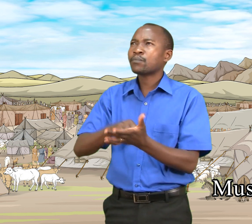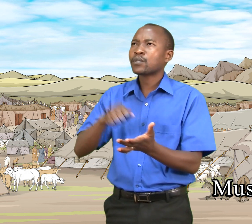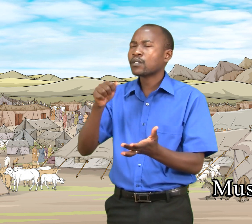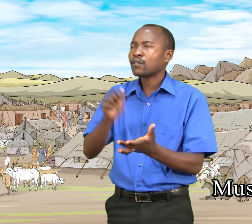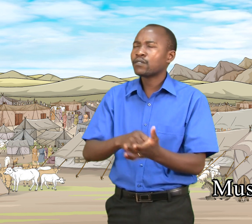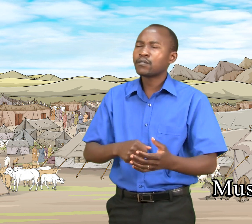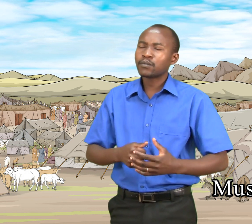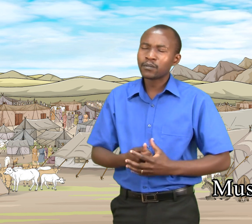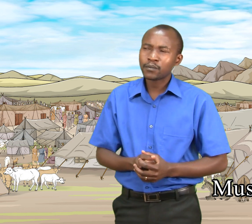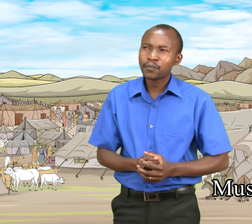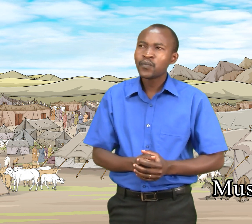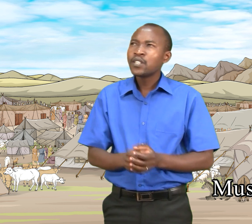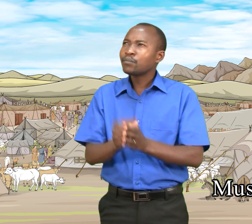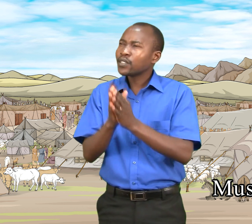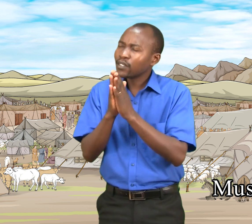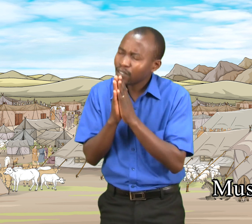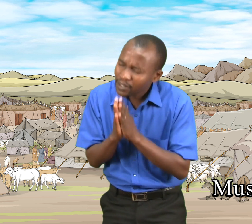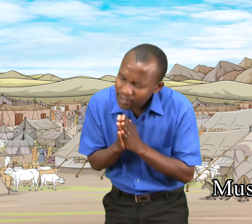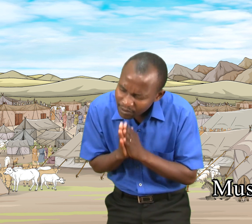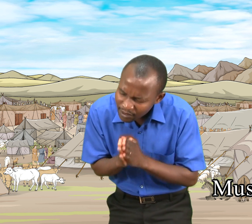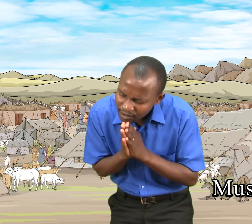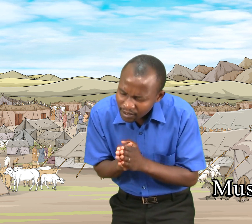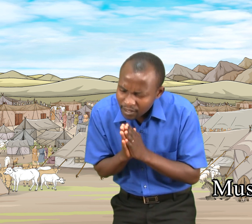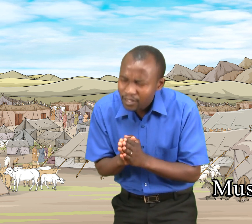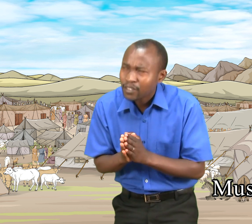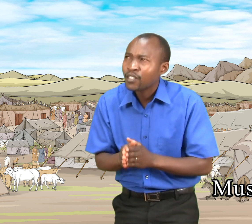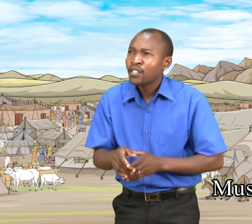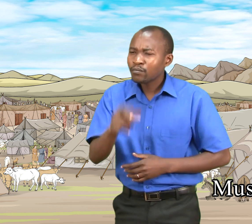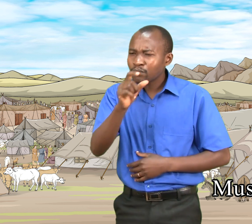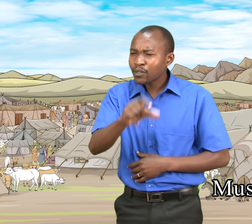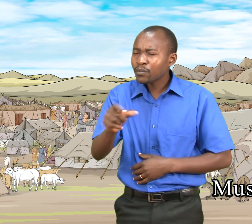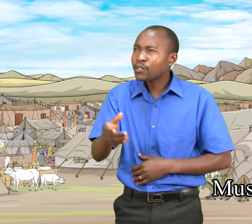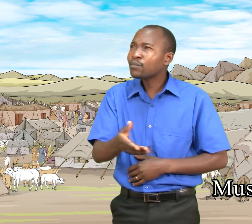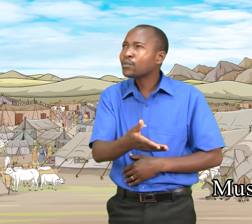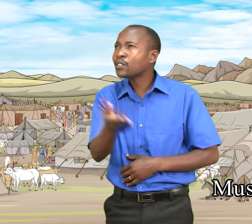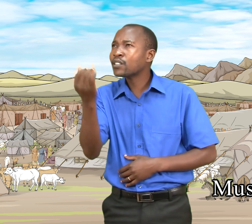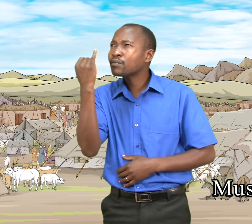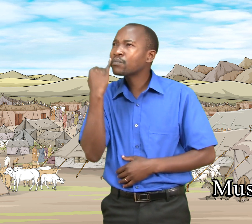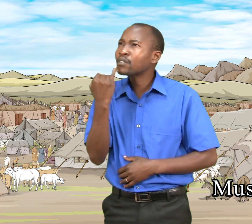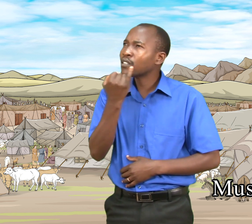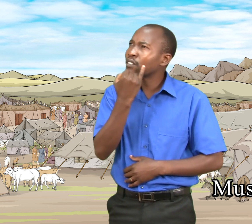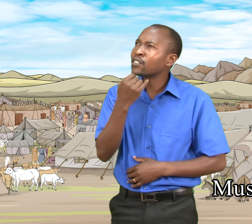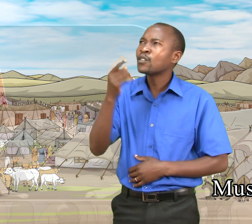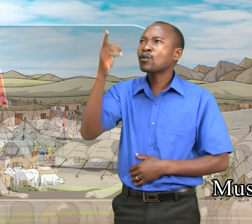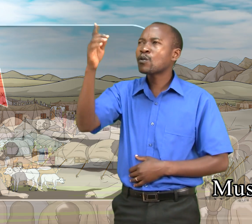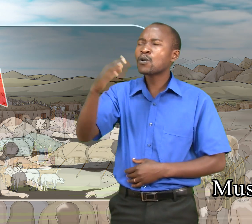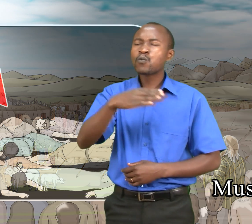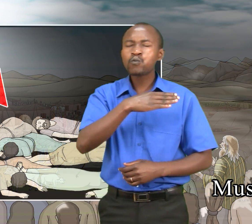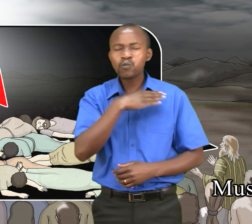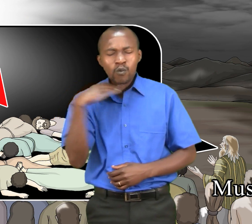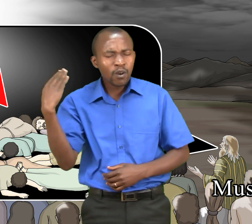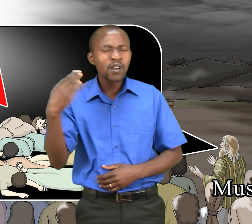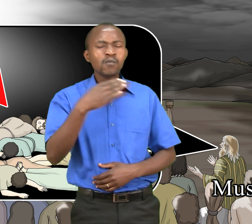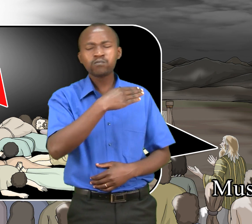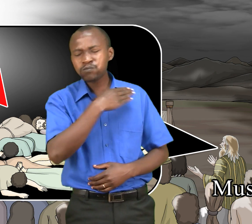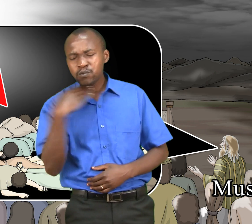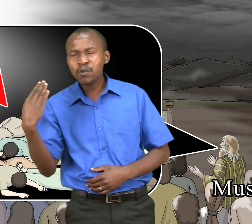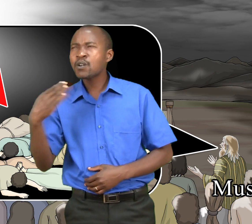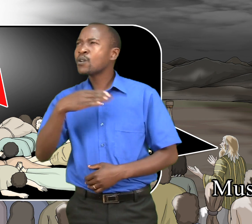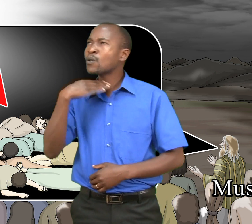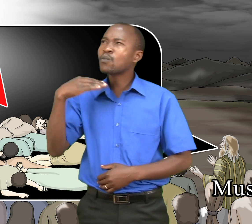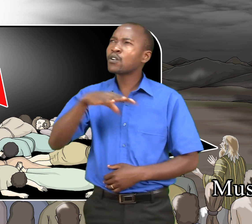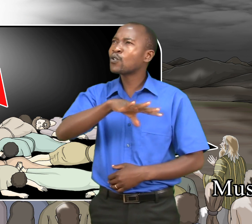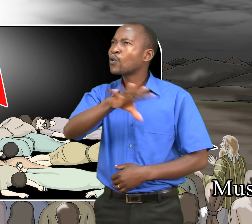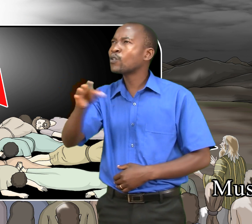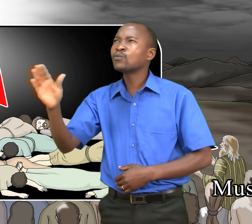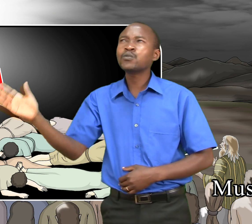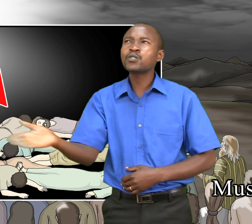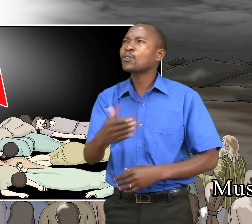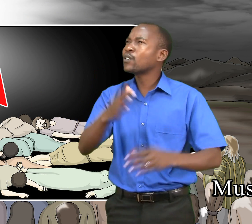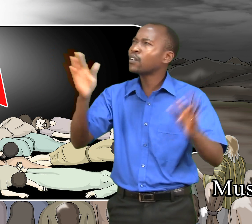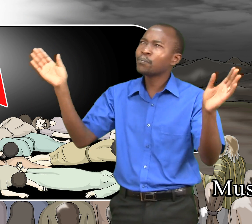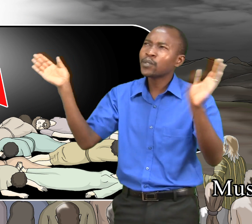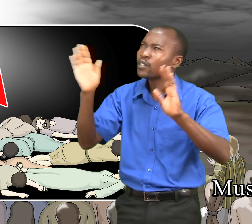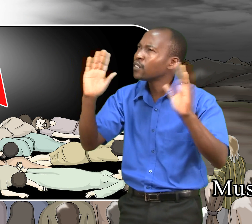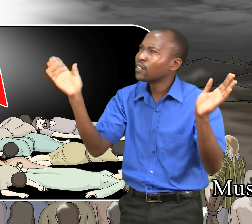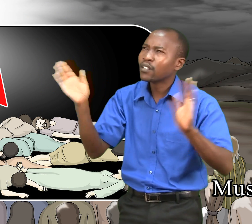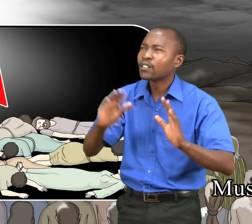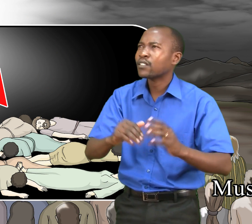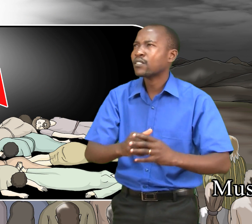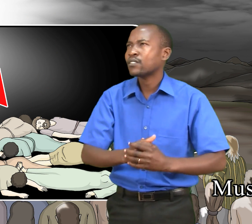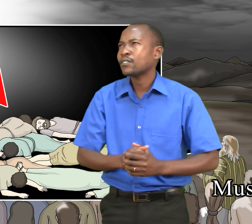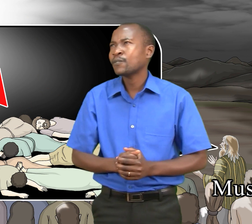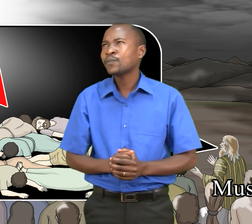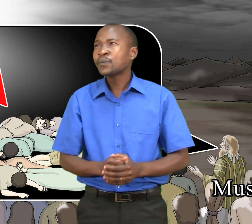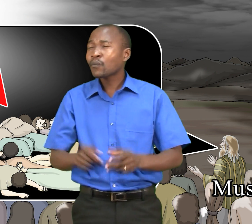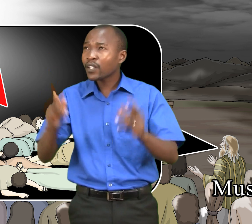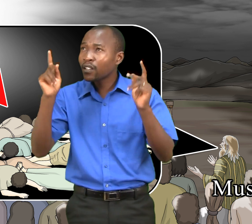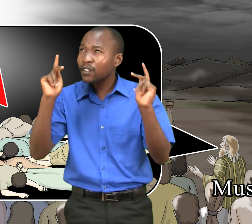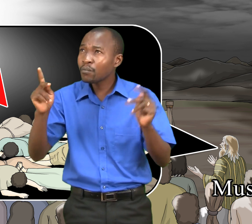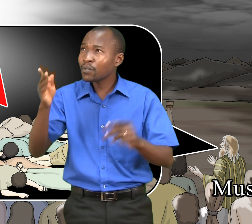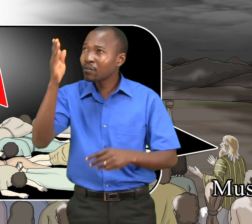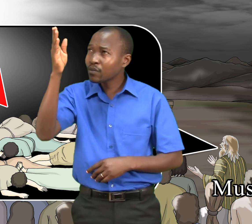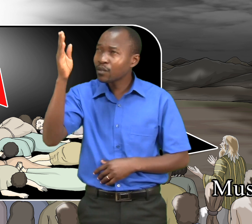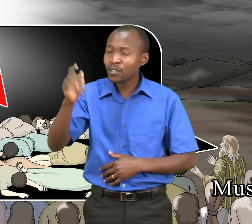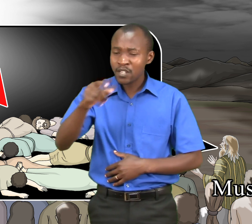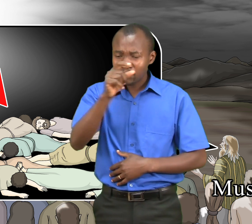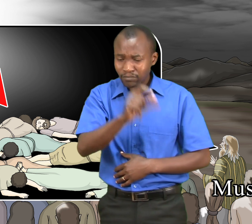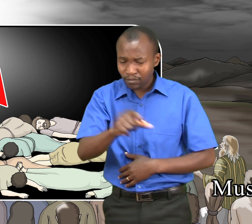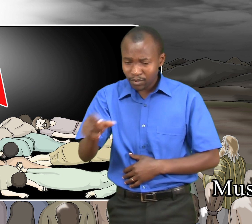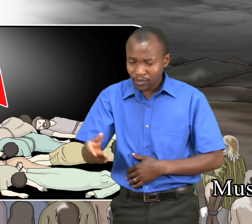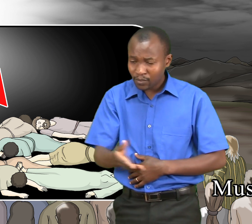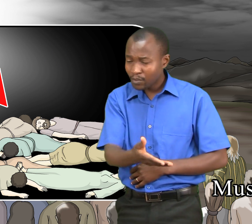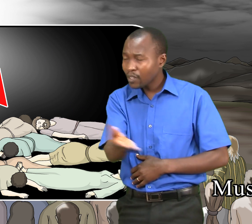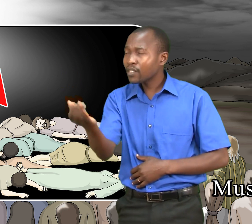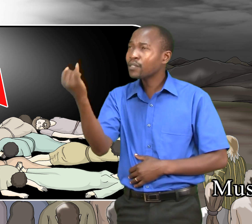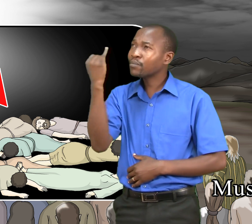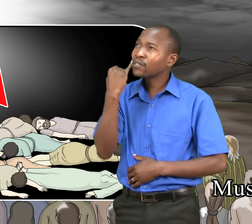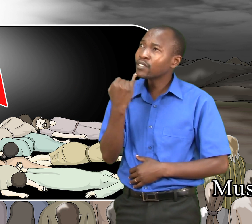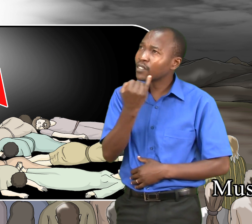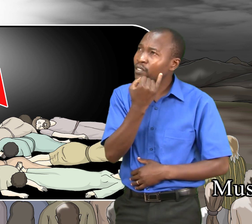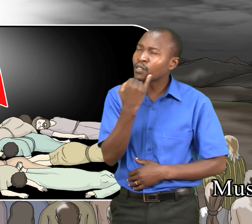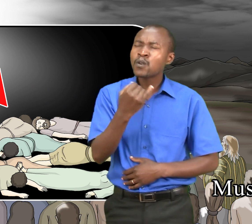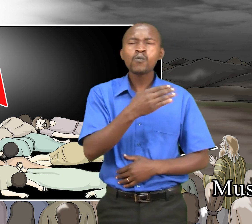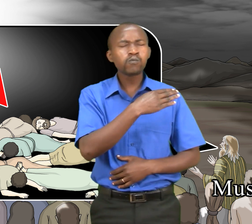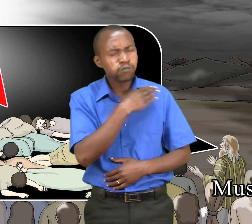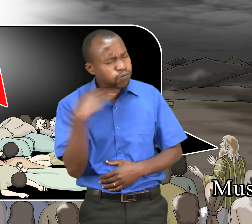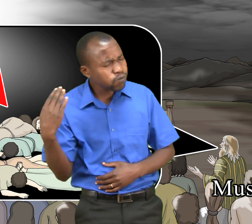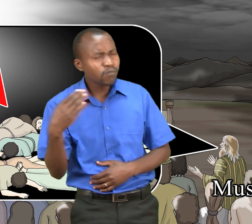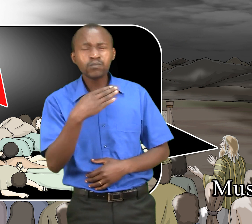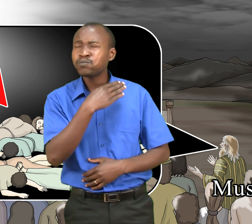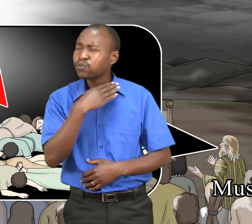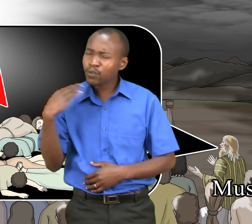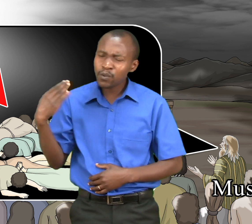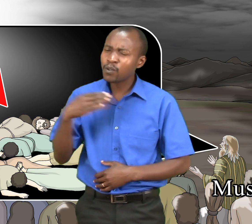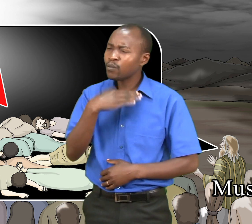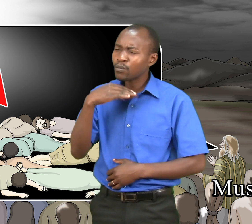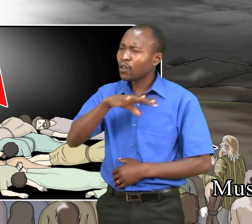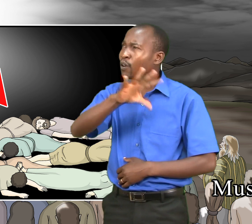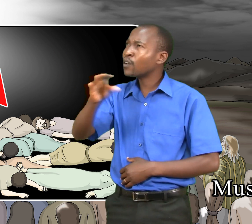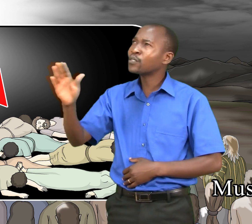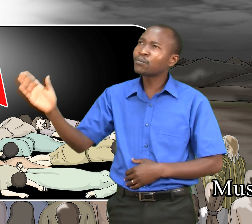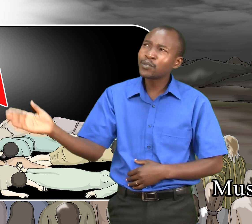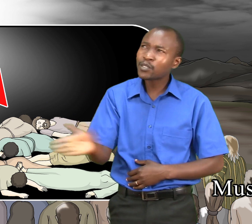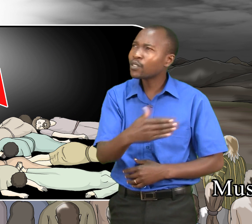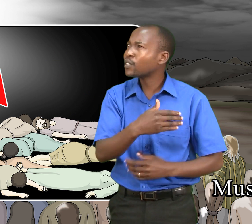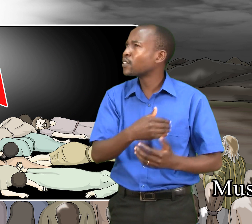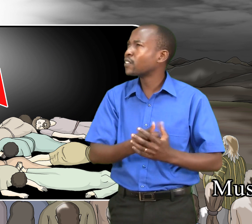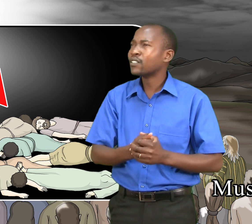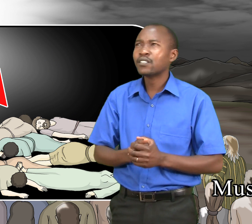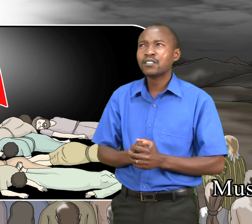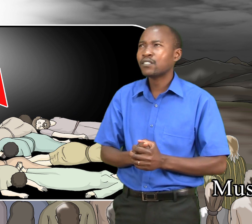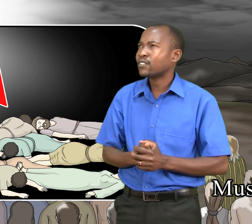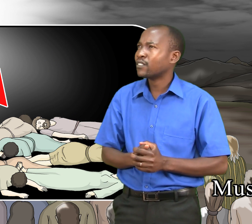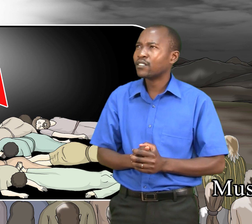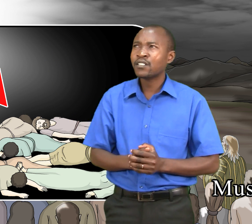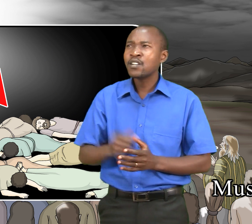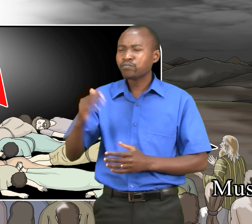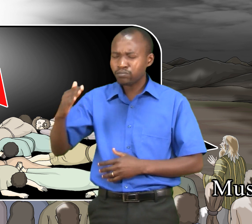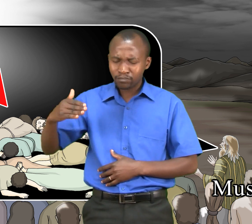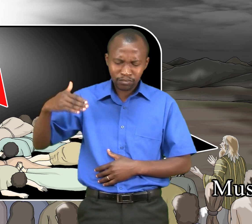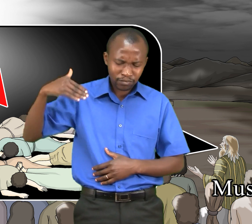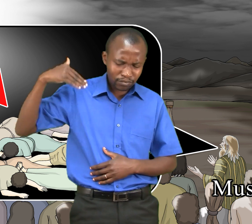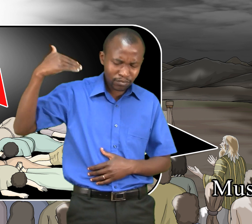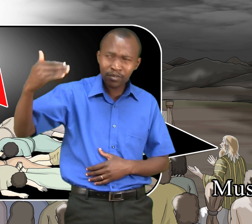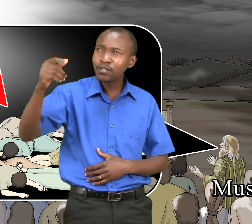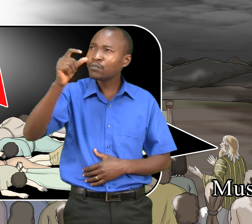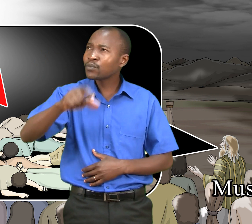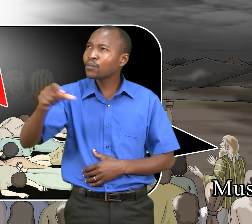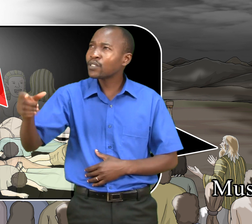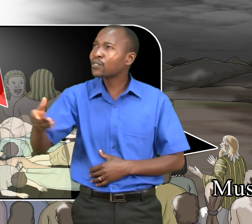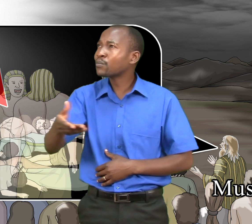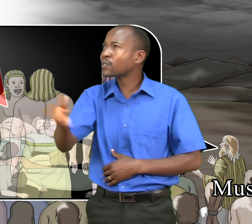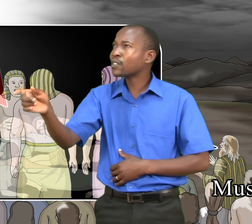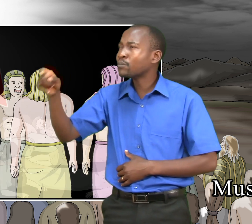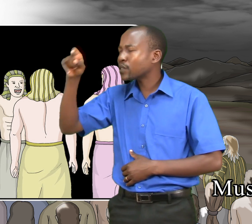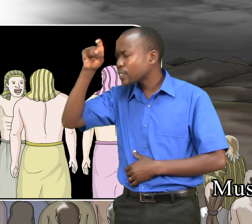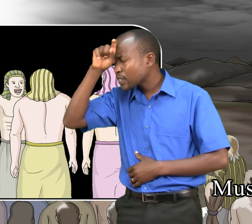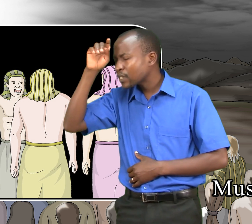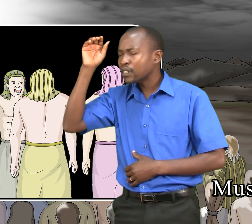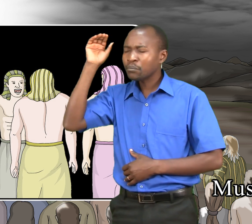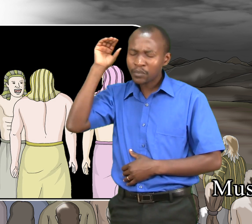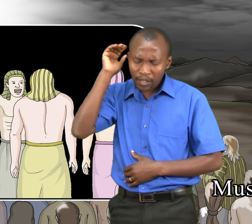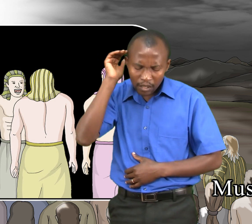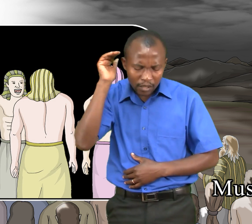And they will tell it to the inhabitants of this land.